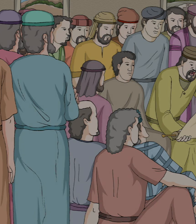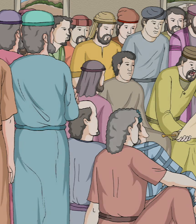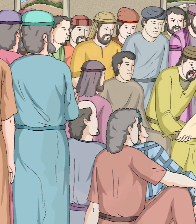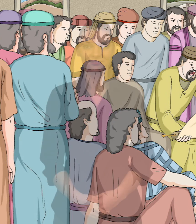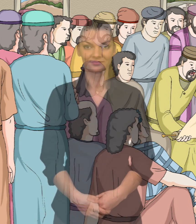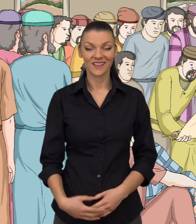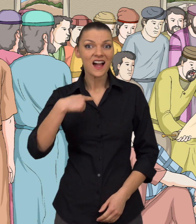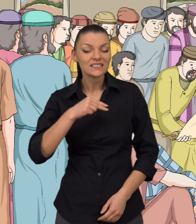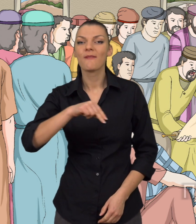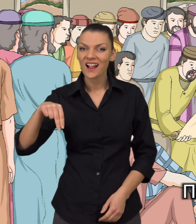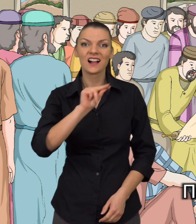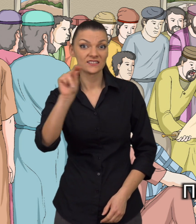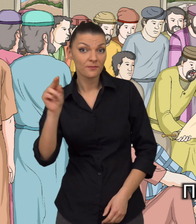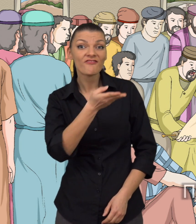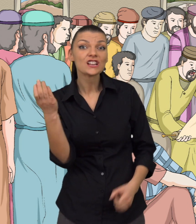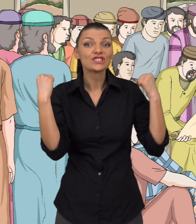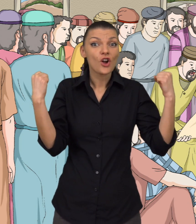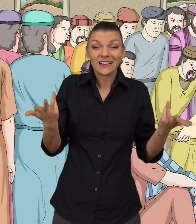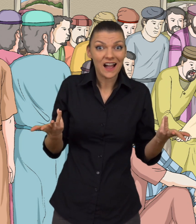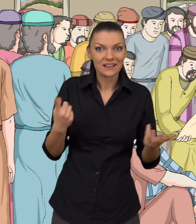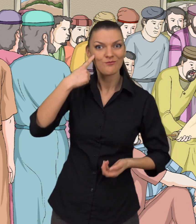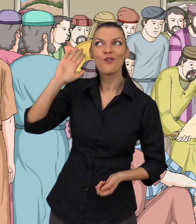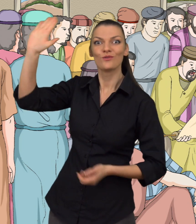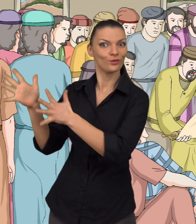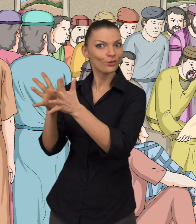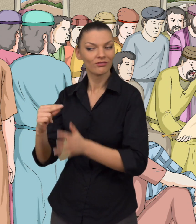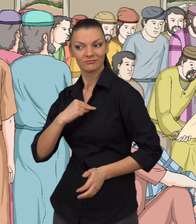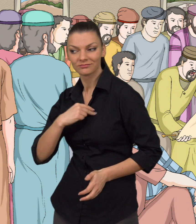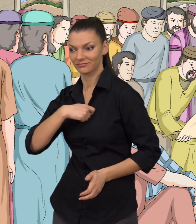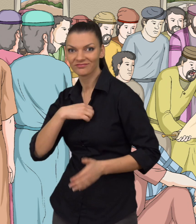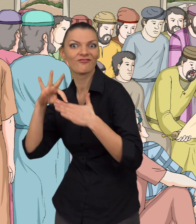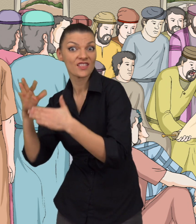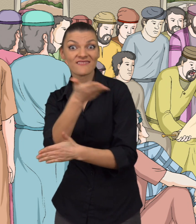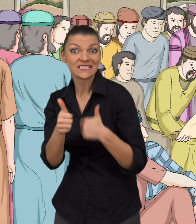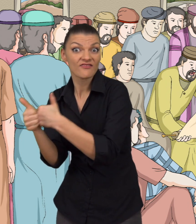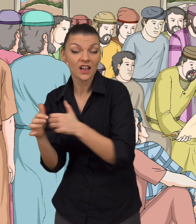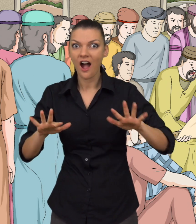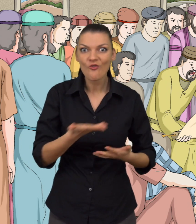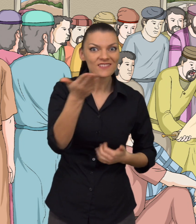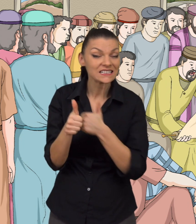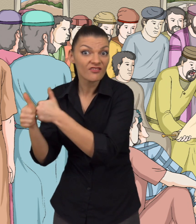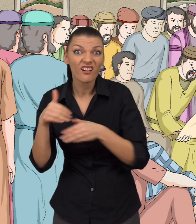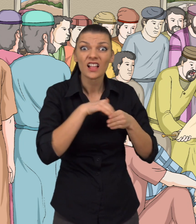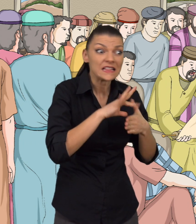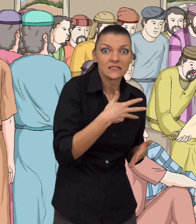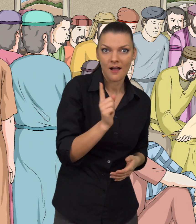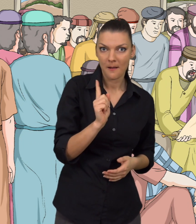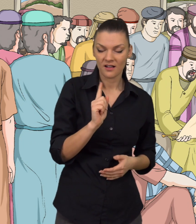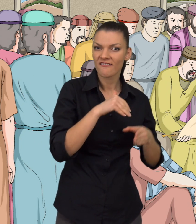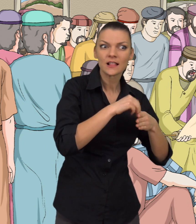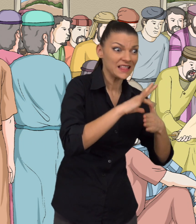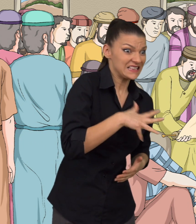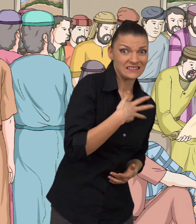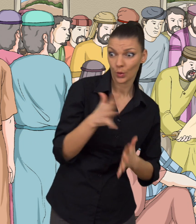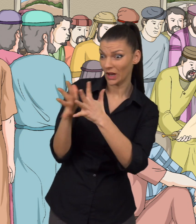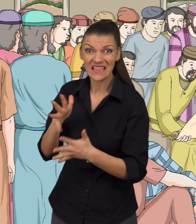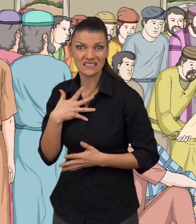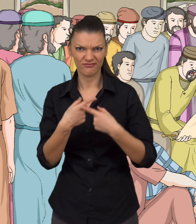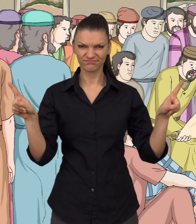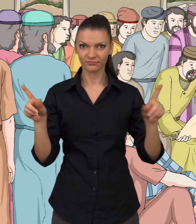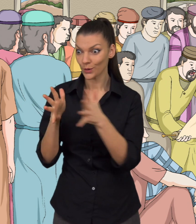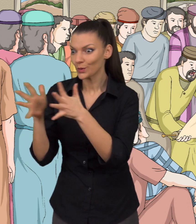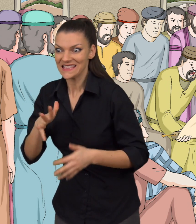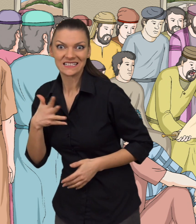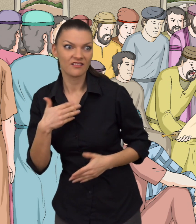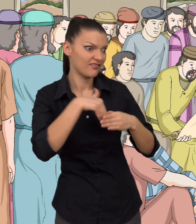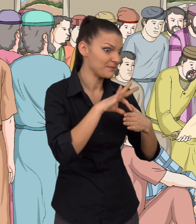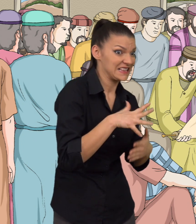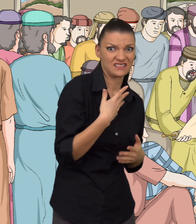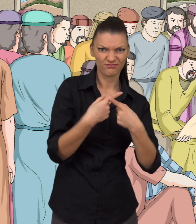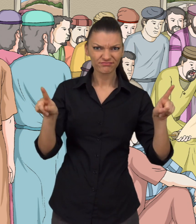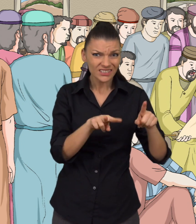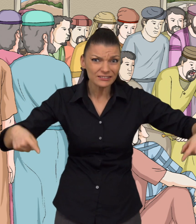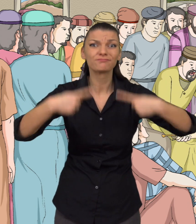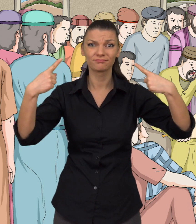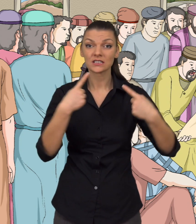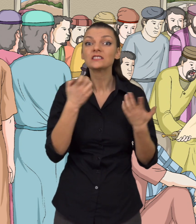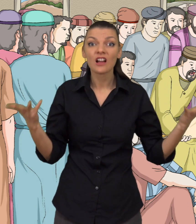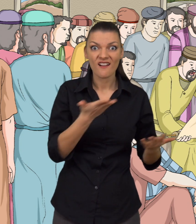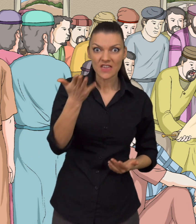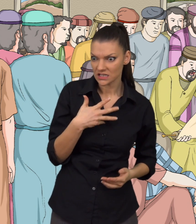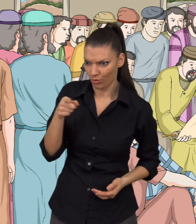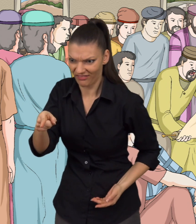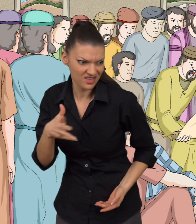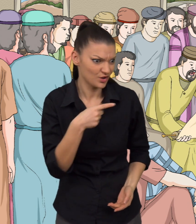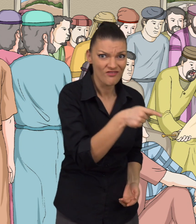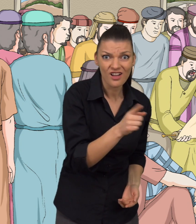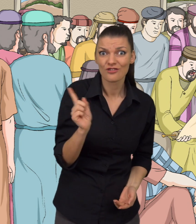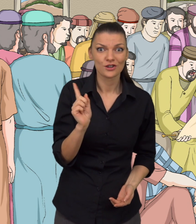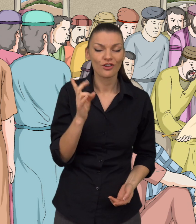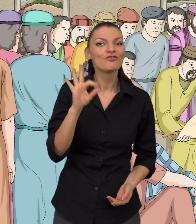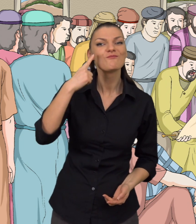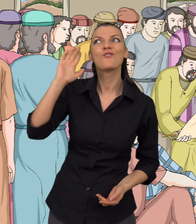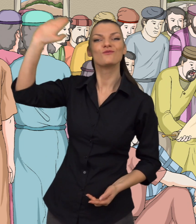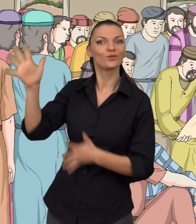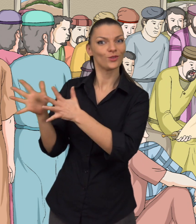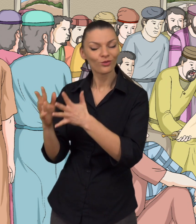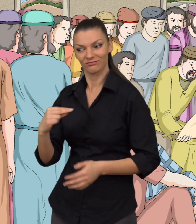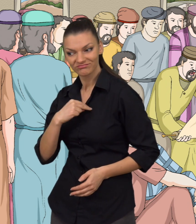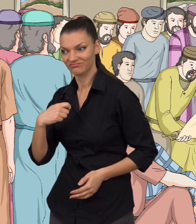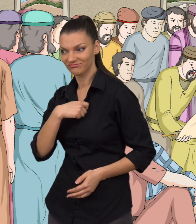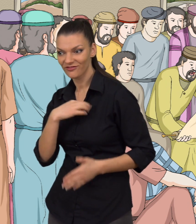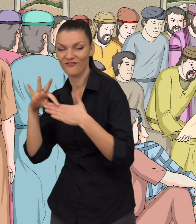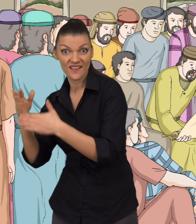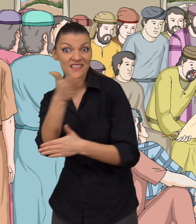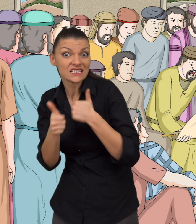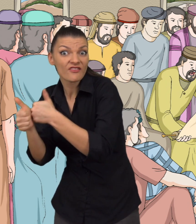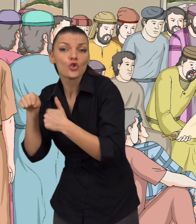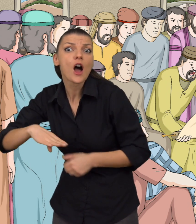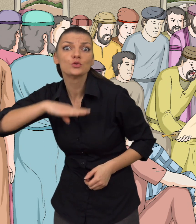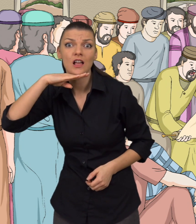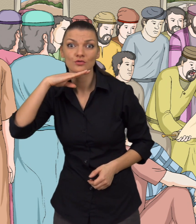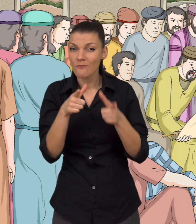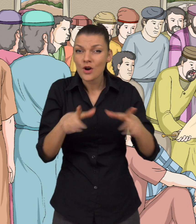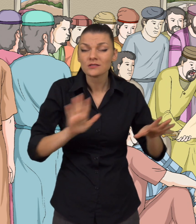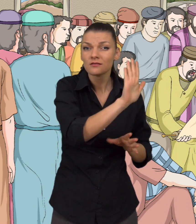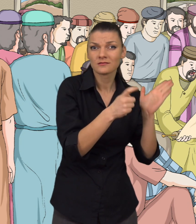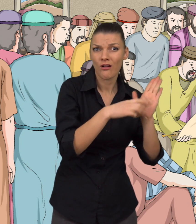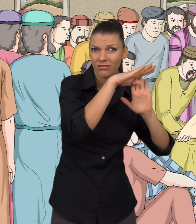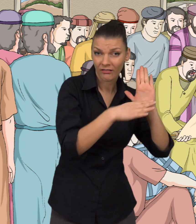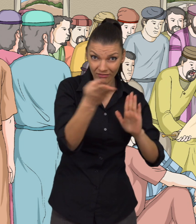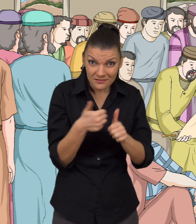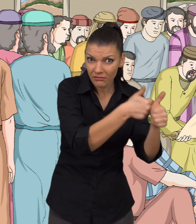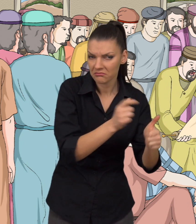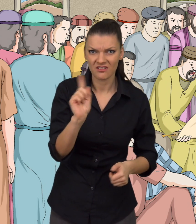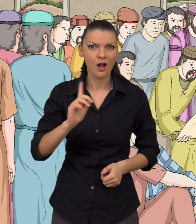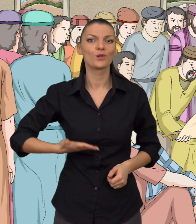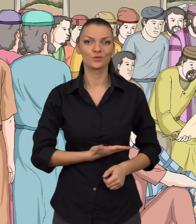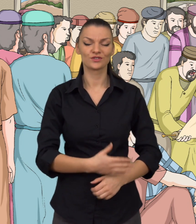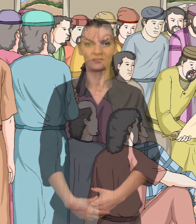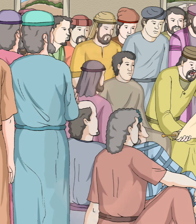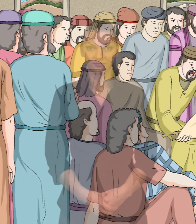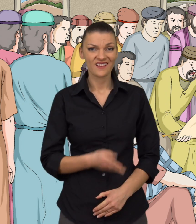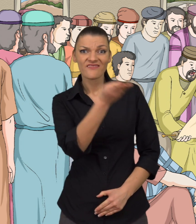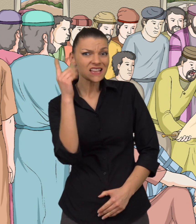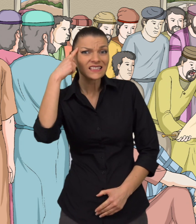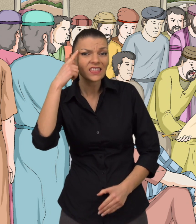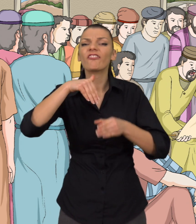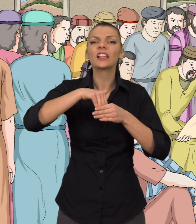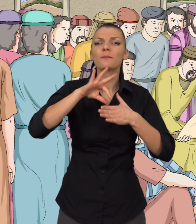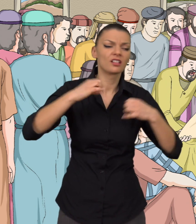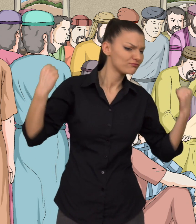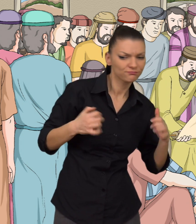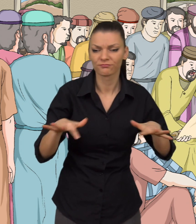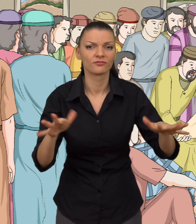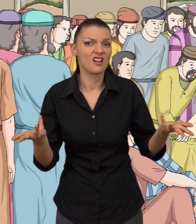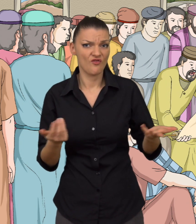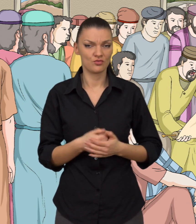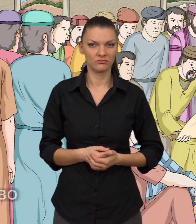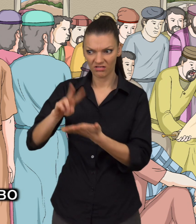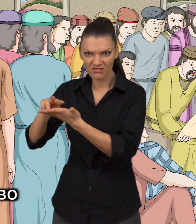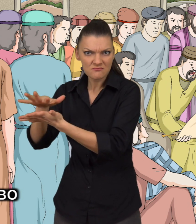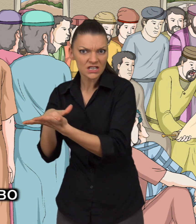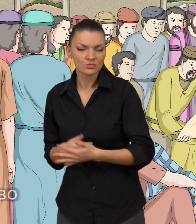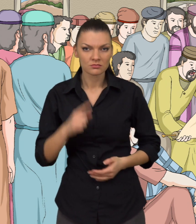So I say, walk by the Spirit, and you will not gratify the desires of the flesh. For the flesh craves what is contrary to the Spirit, and the Spirit what is contrary to the flesh. They are opposed to each other, so that you do not do what you want.